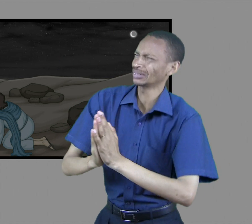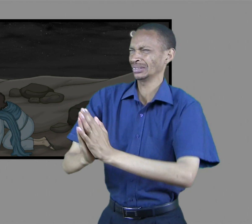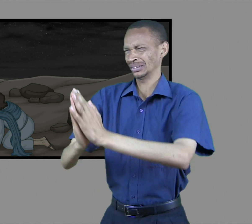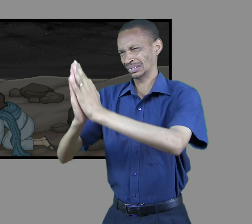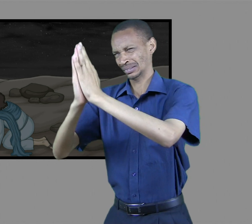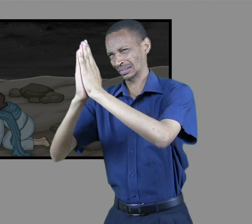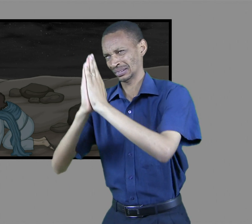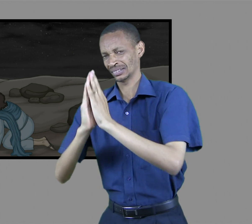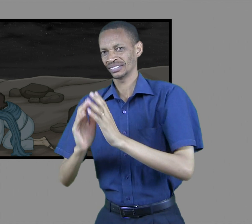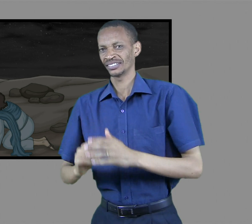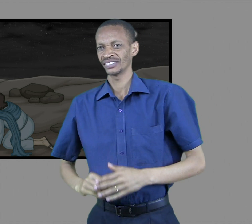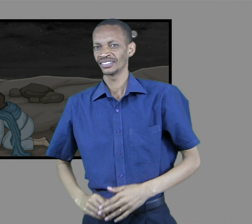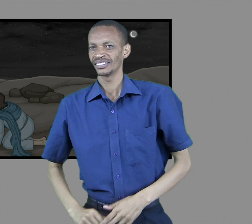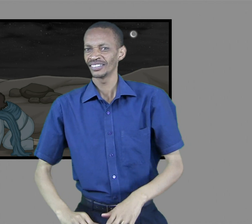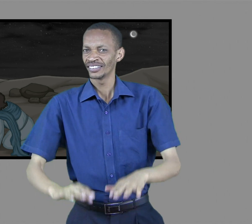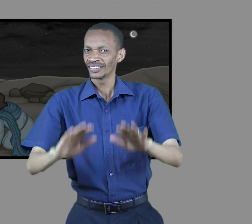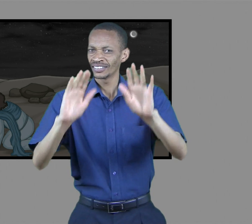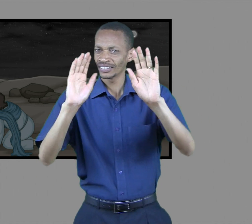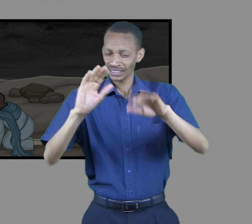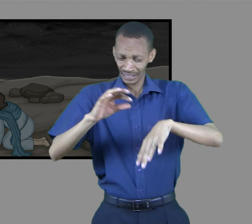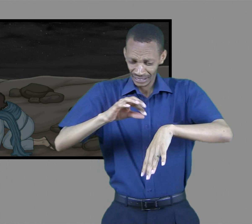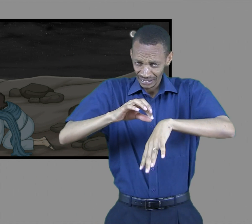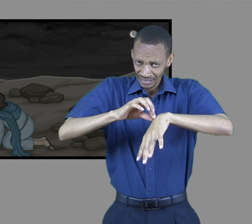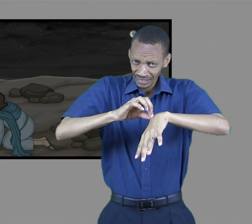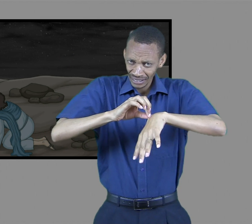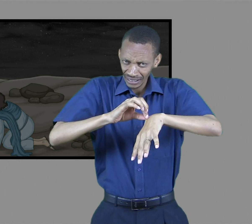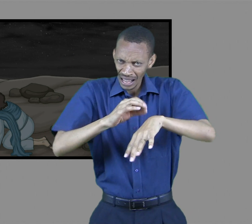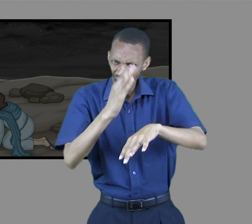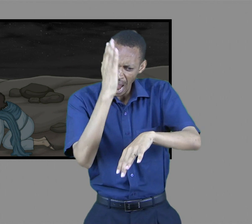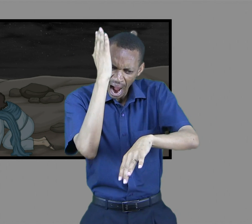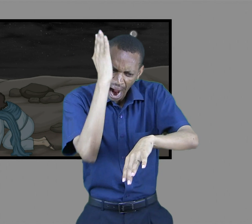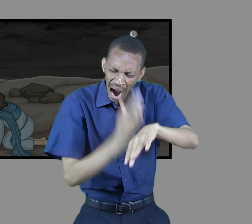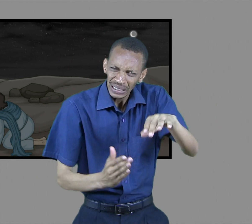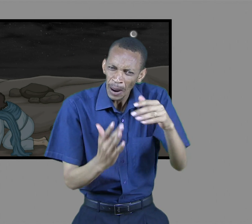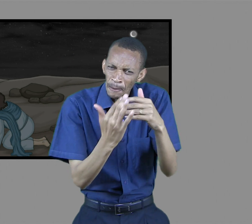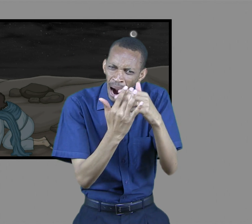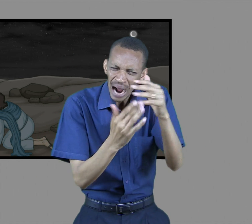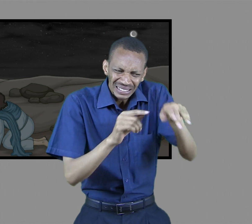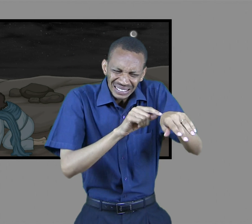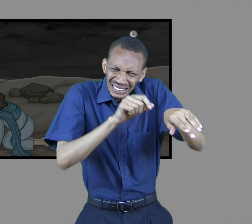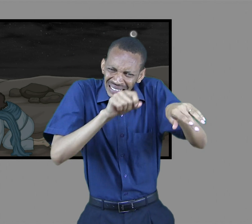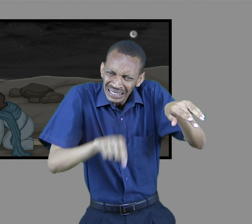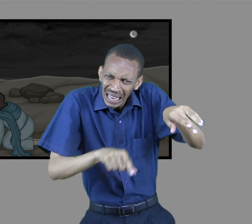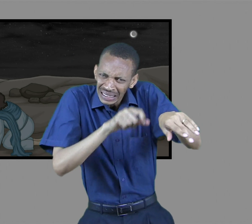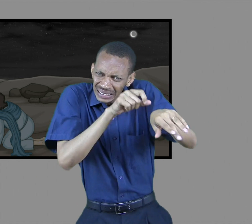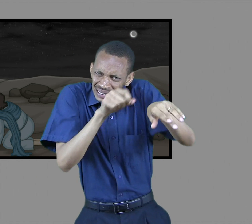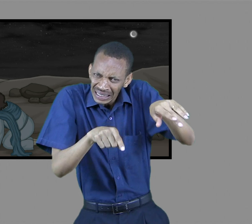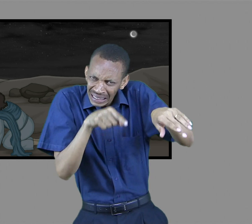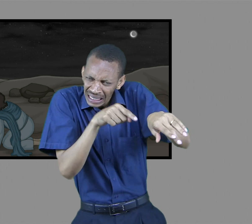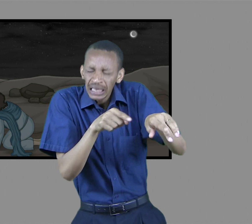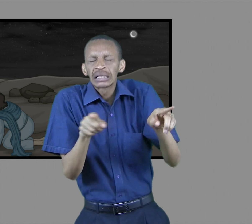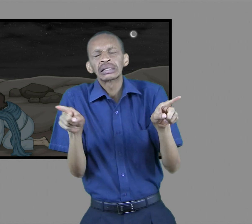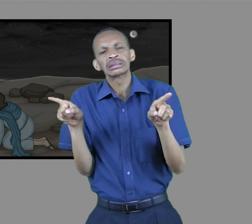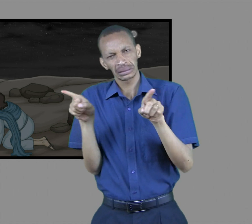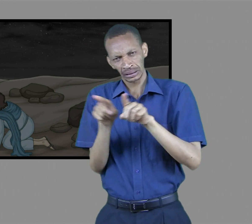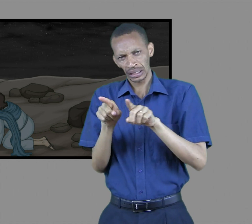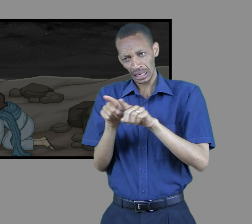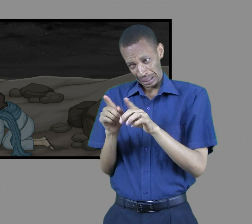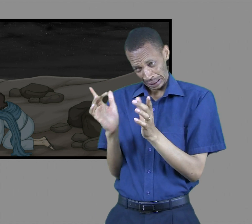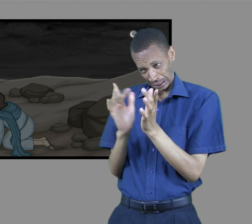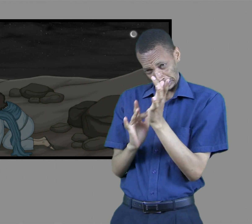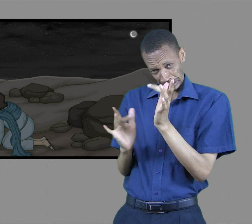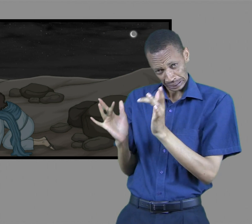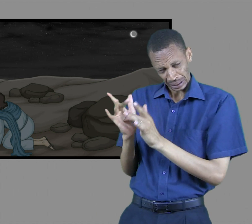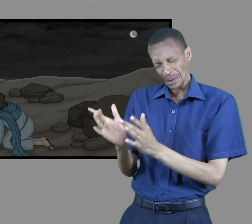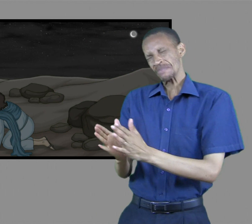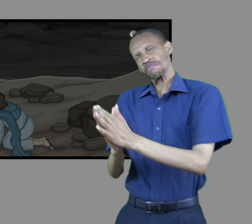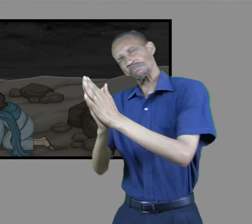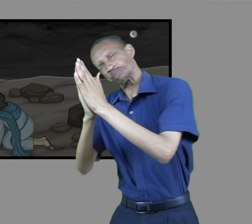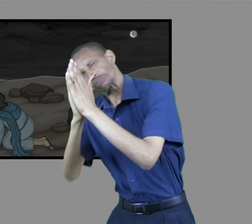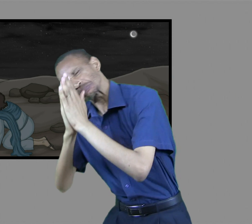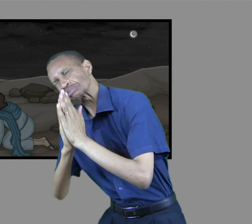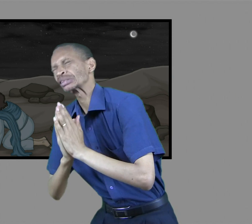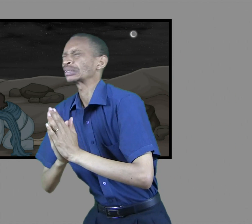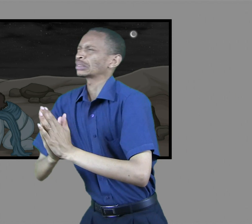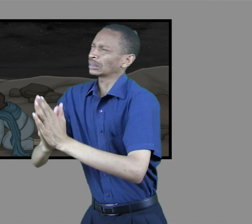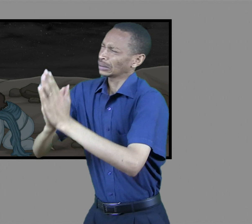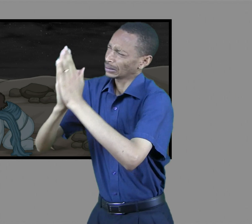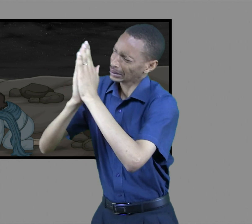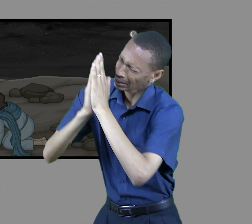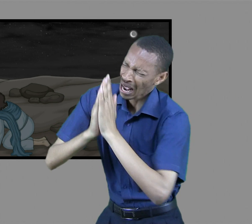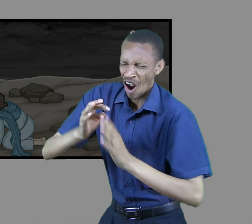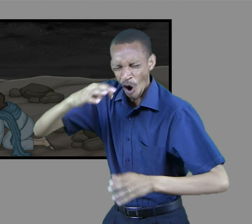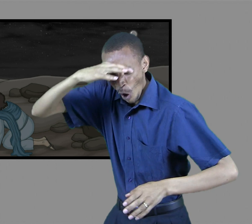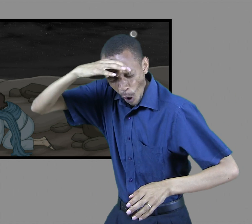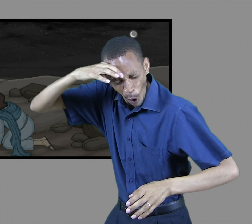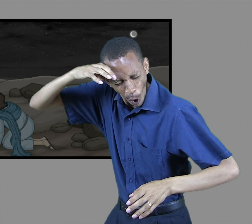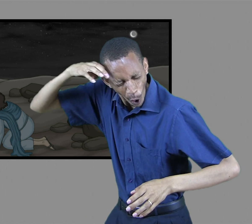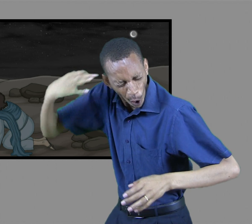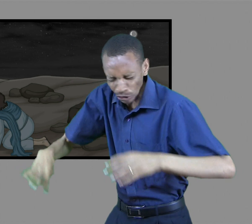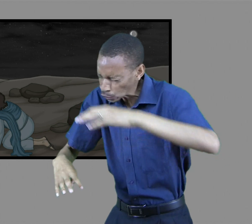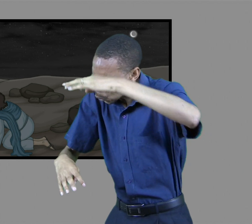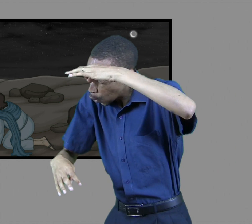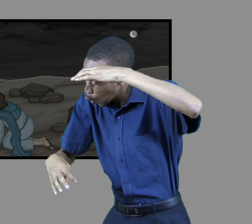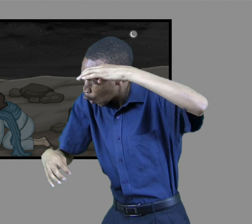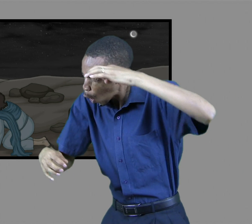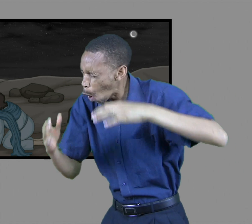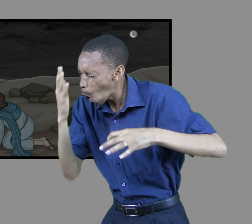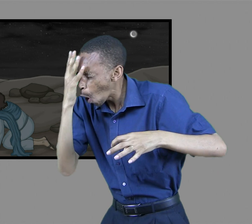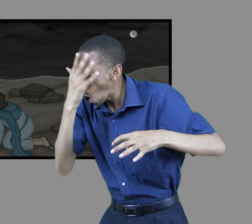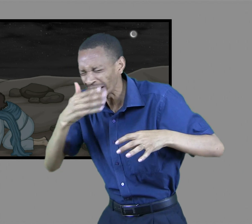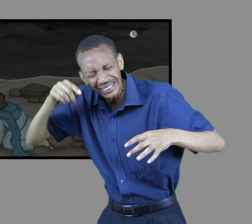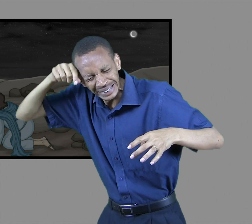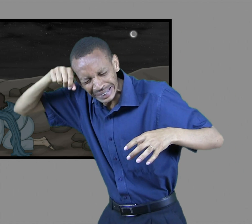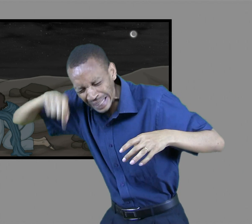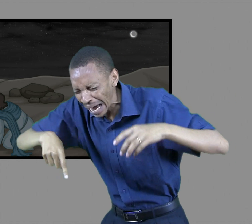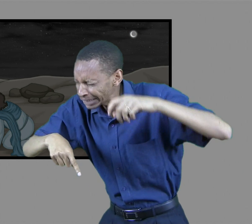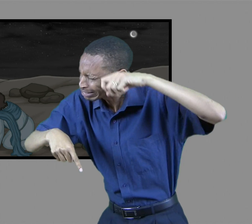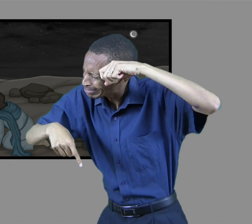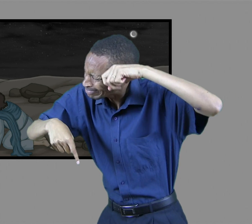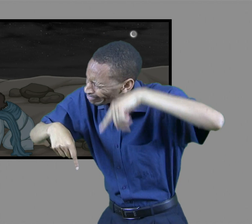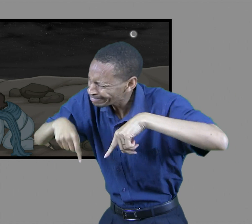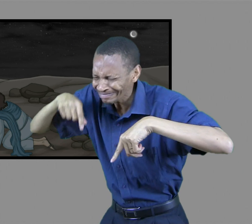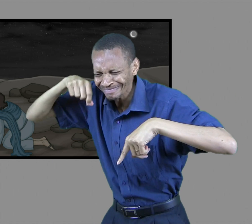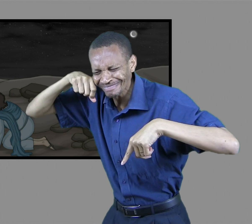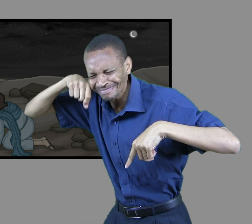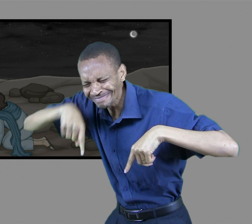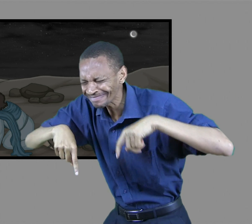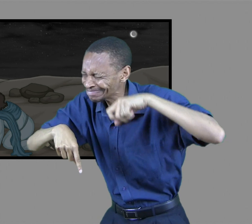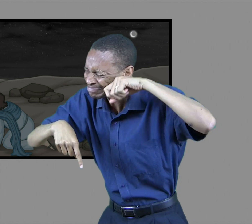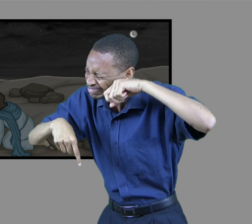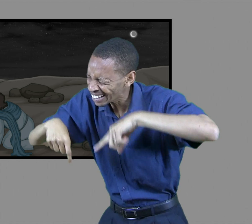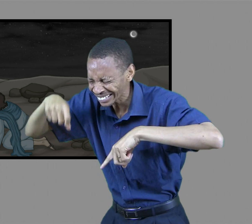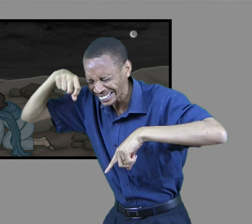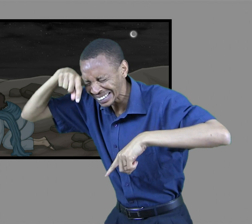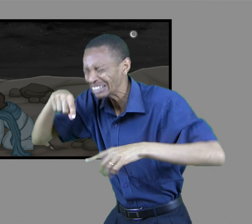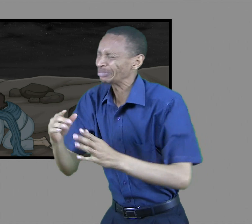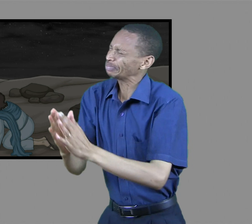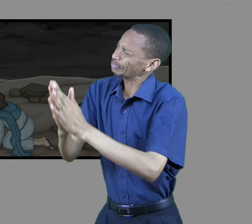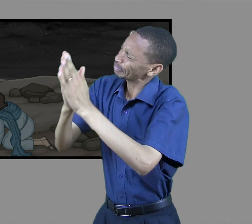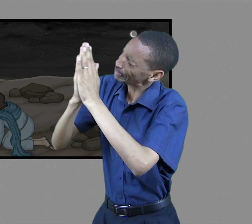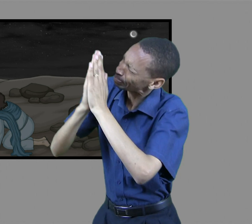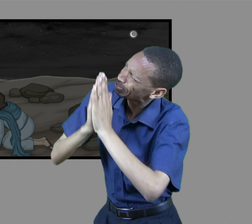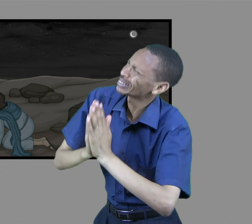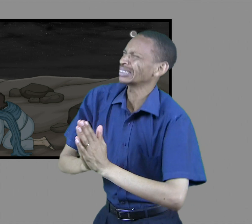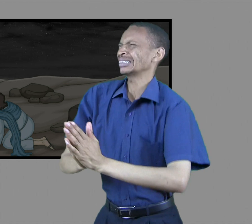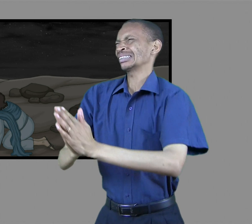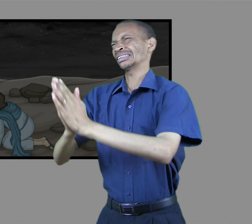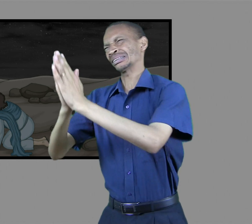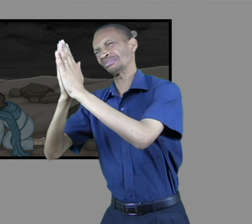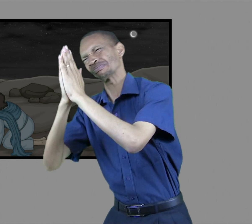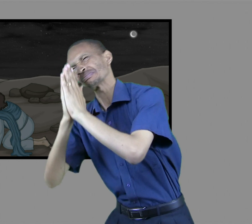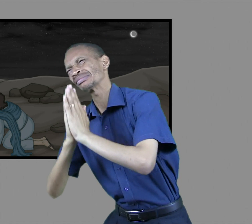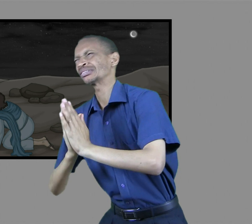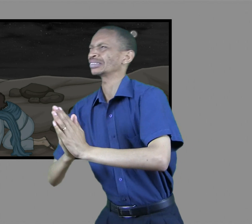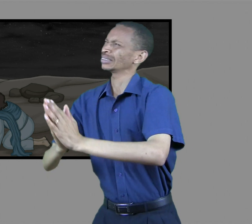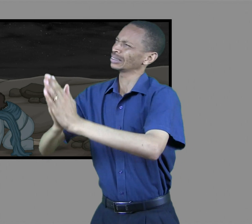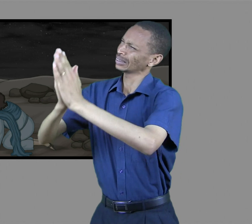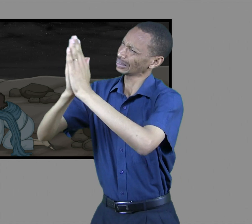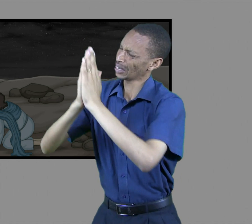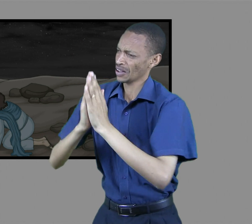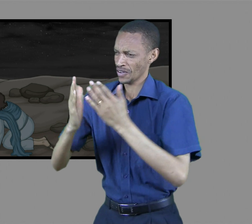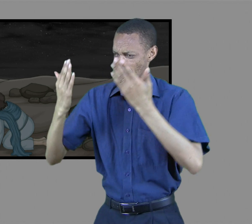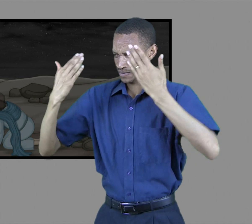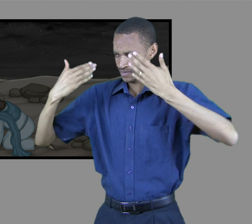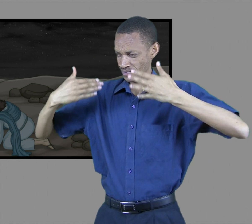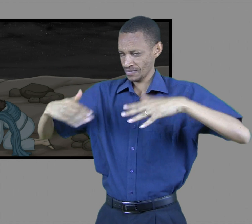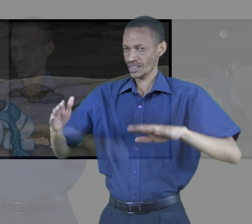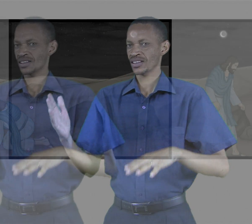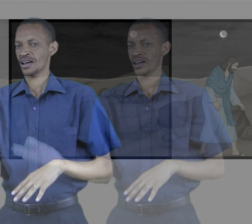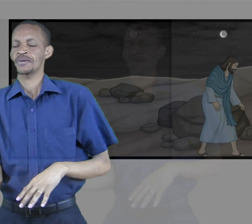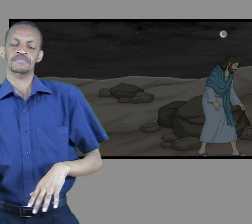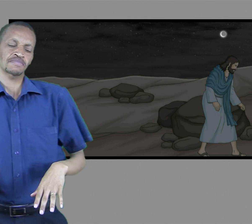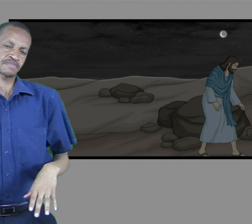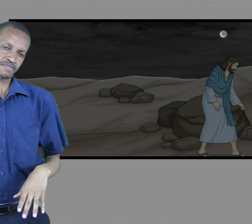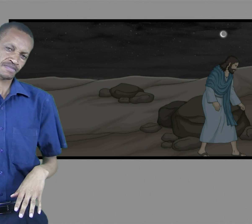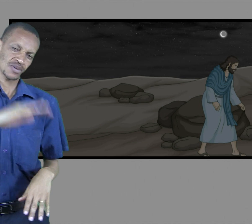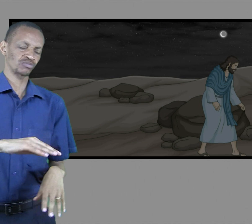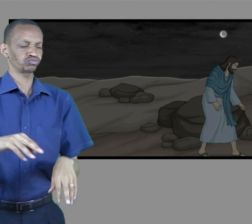Yet not as I will, but as You will.”